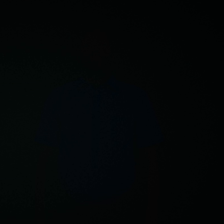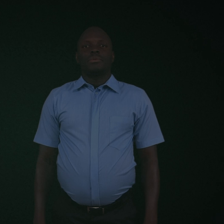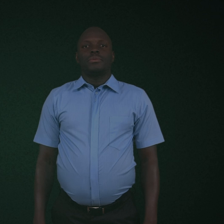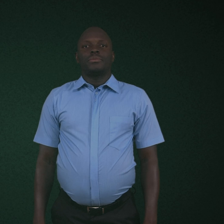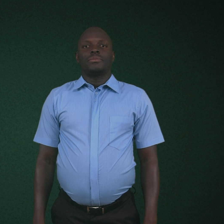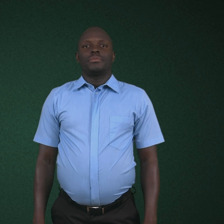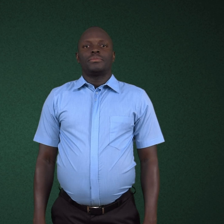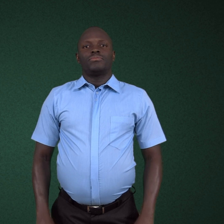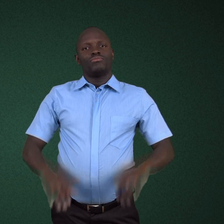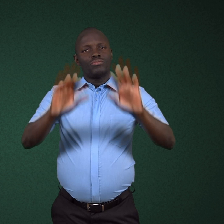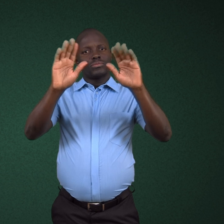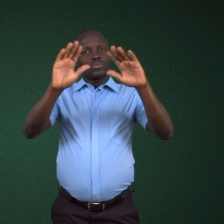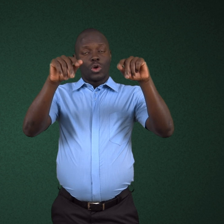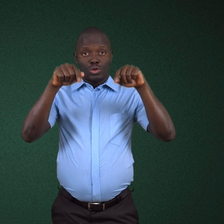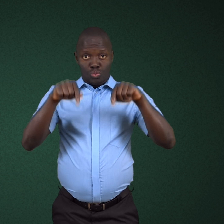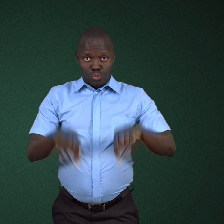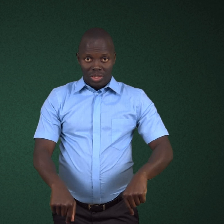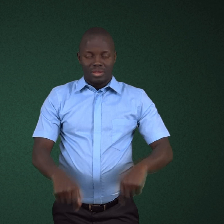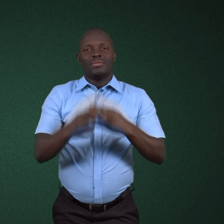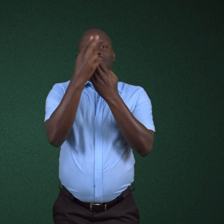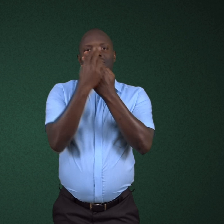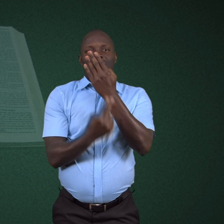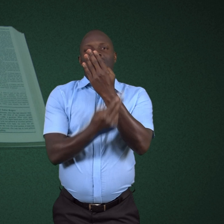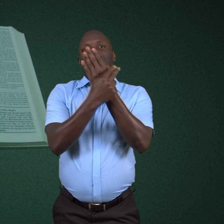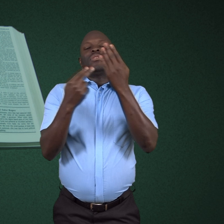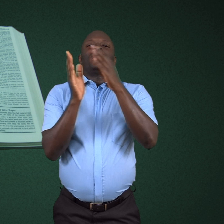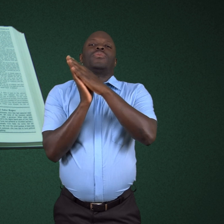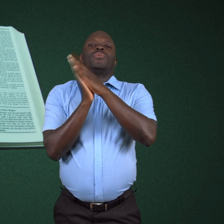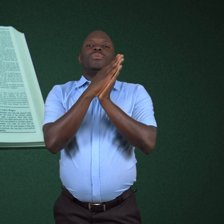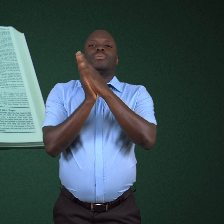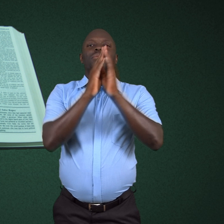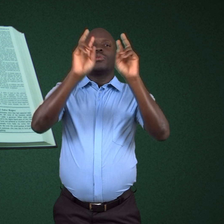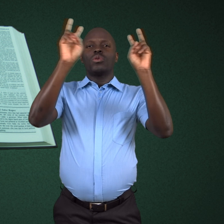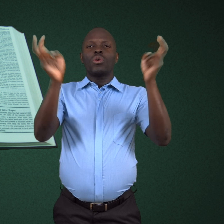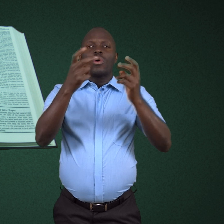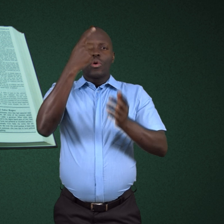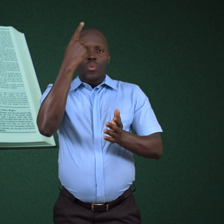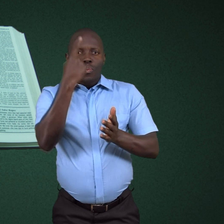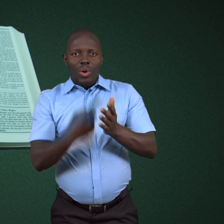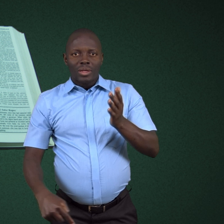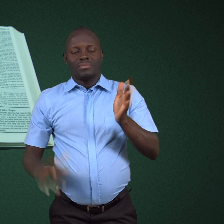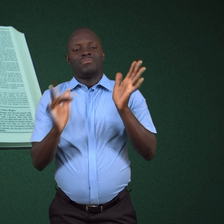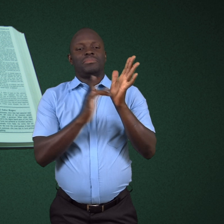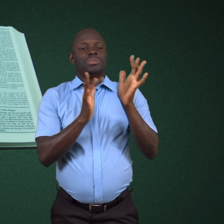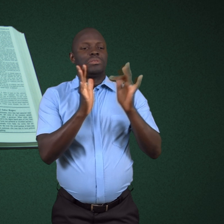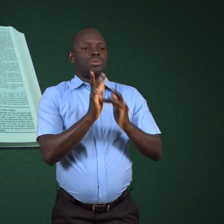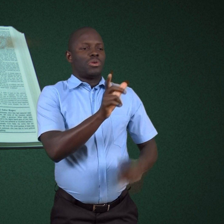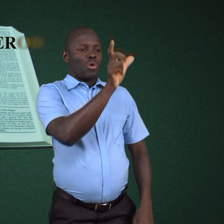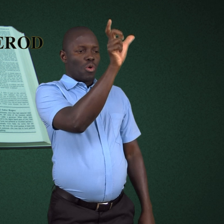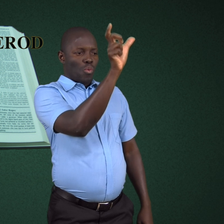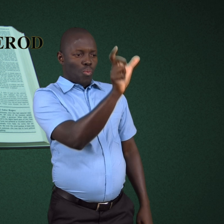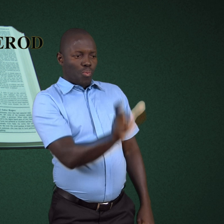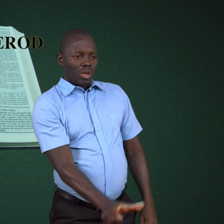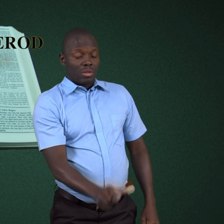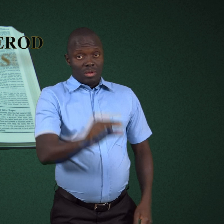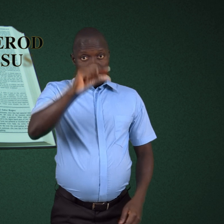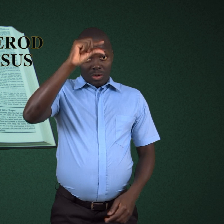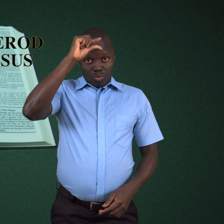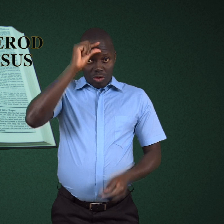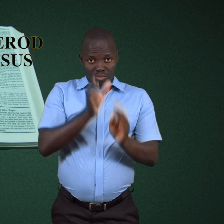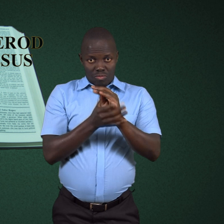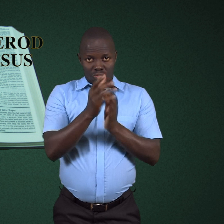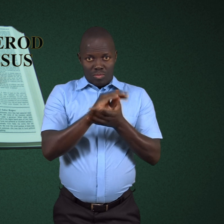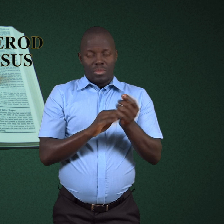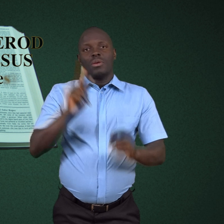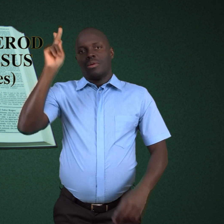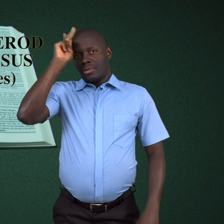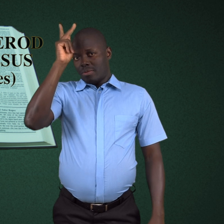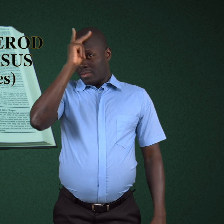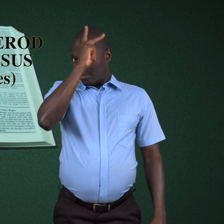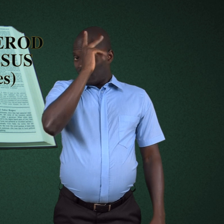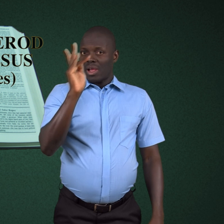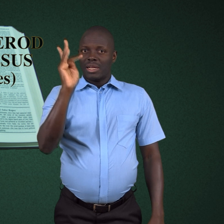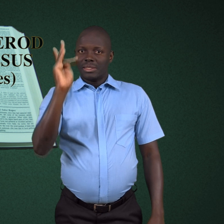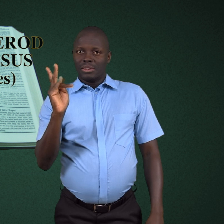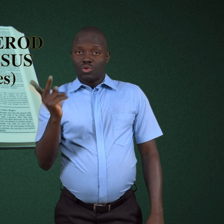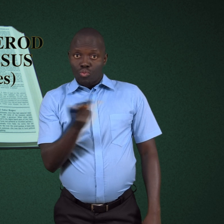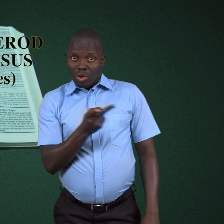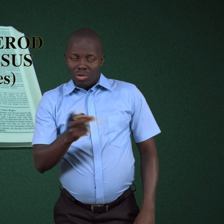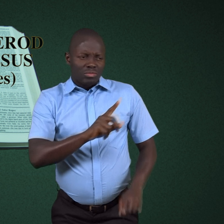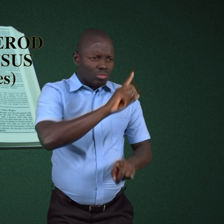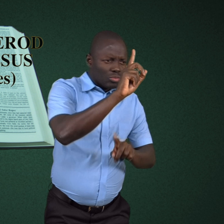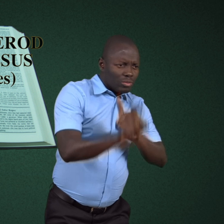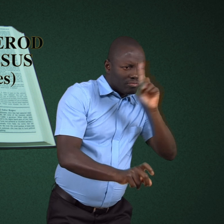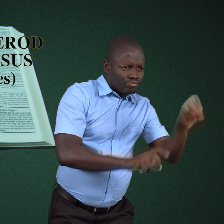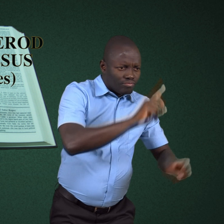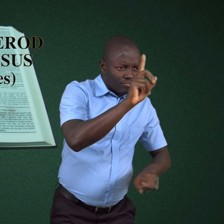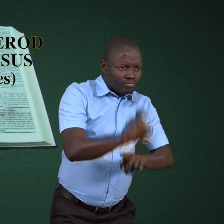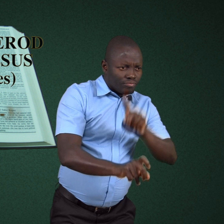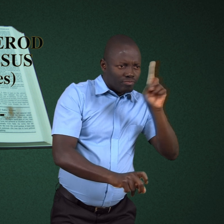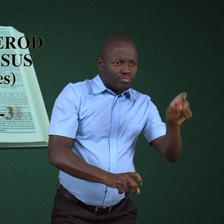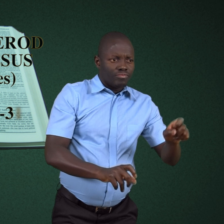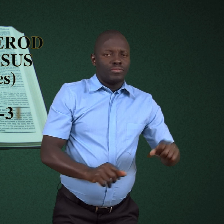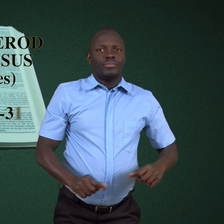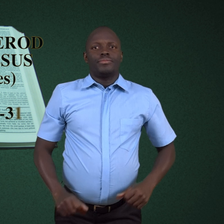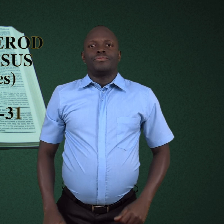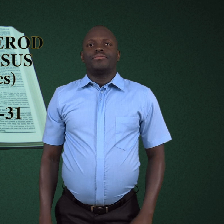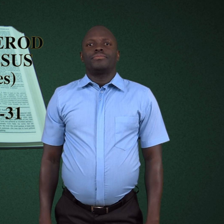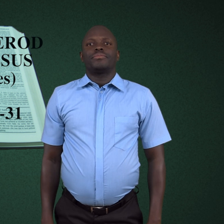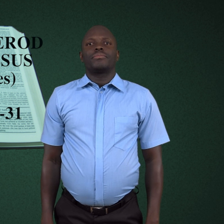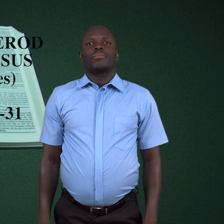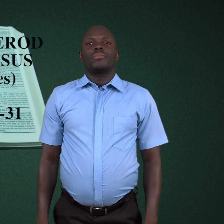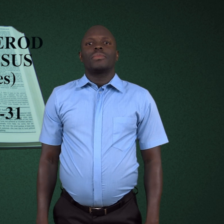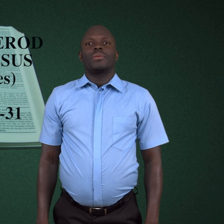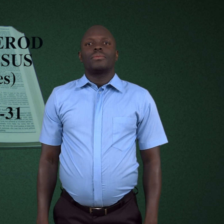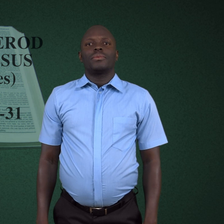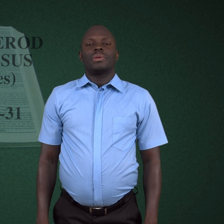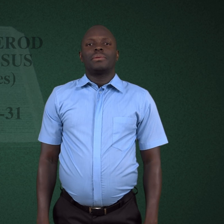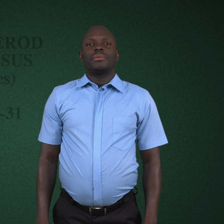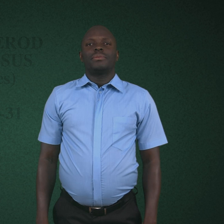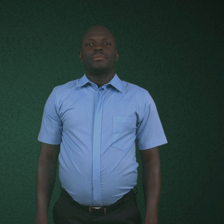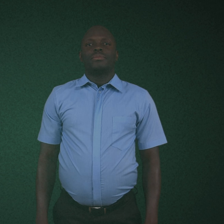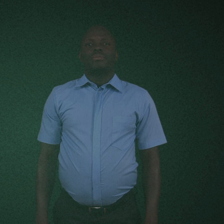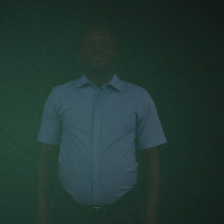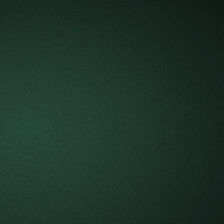Pilate and Herod question Jesus